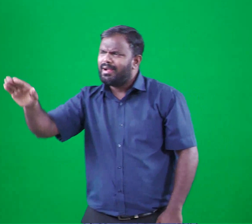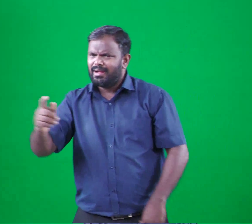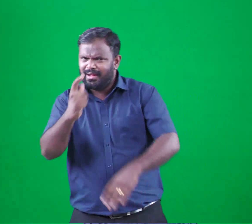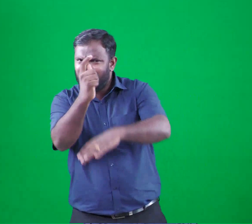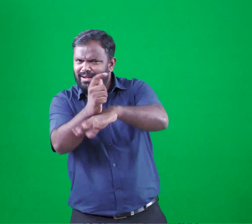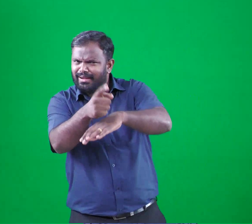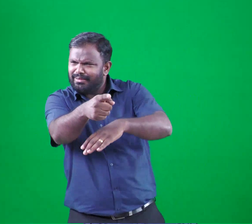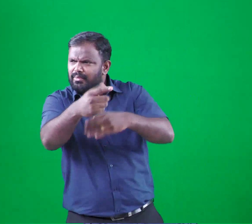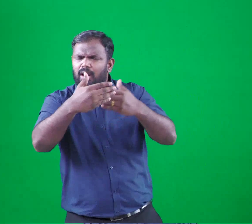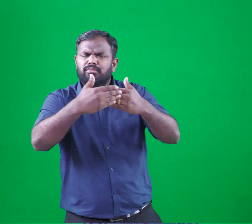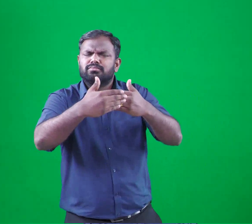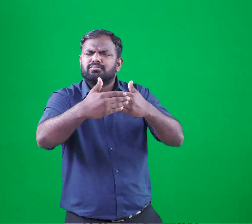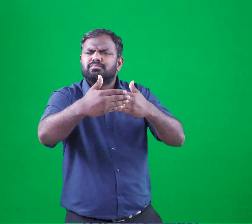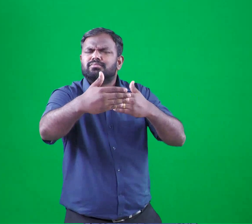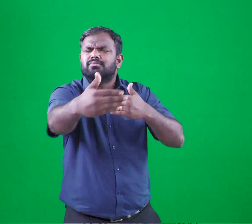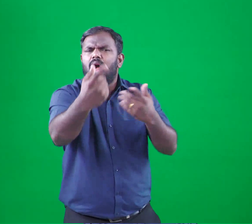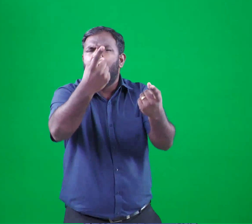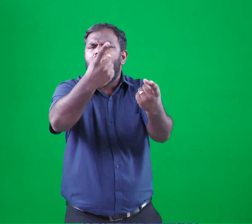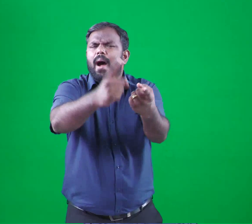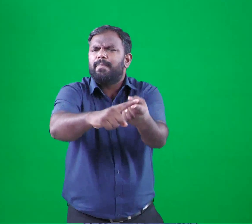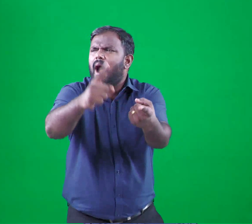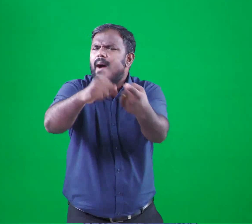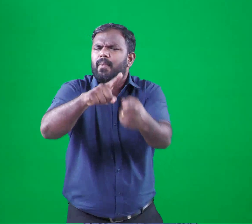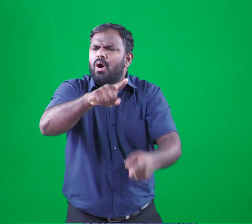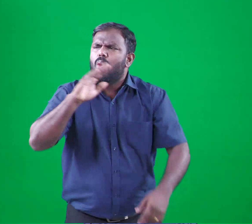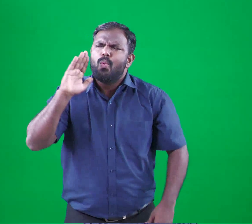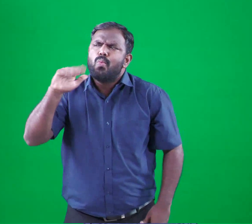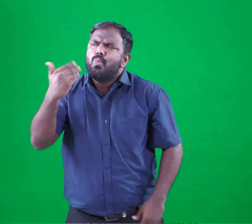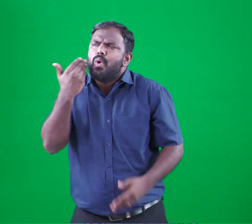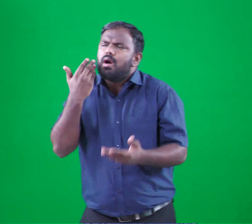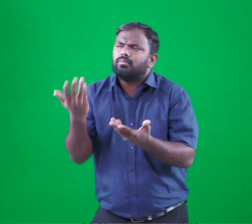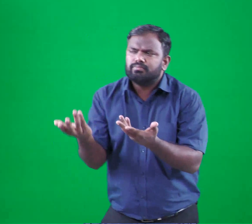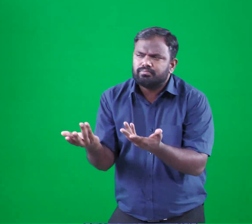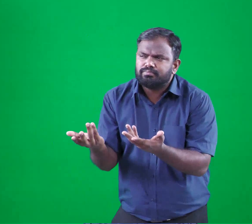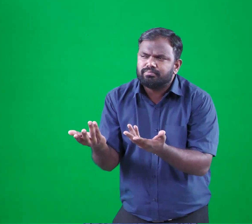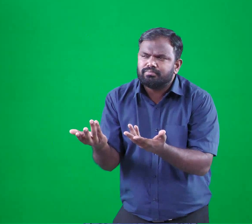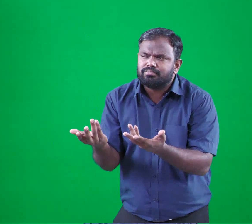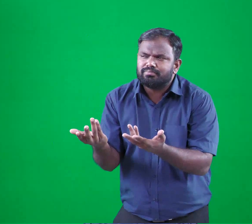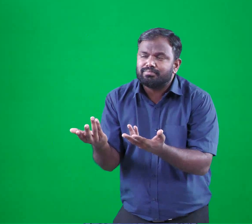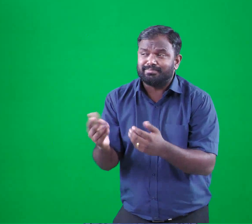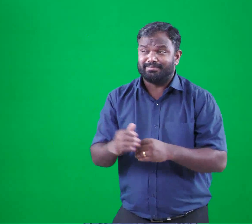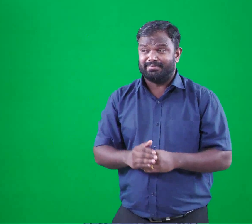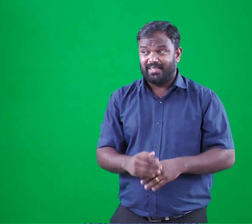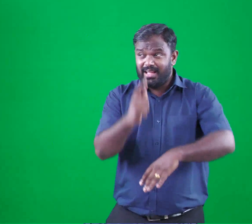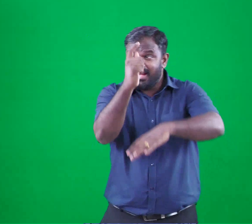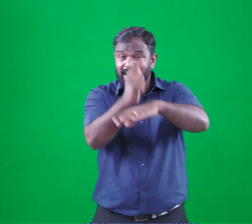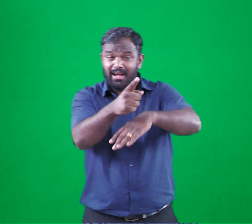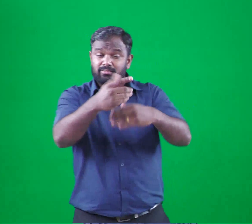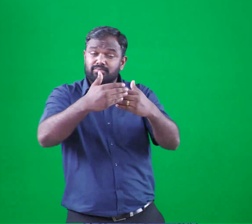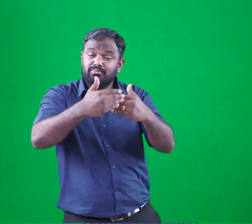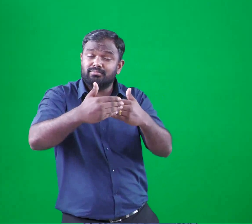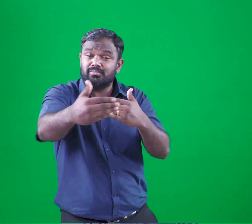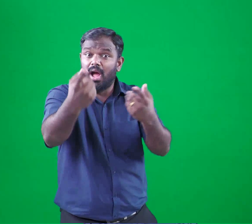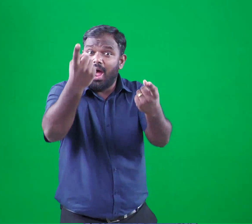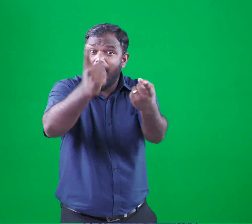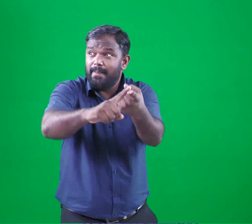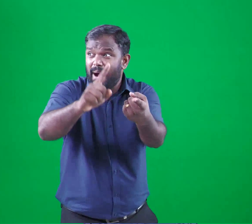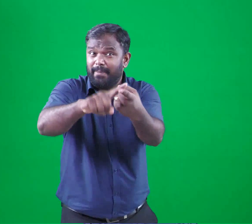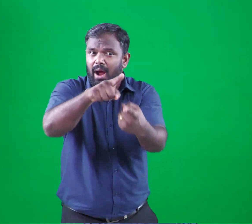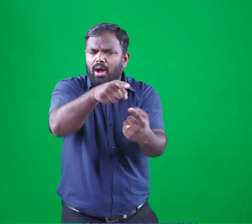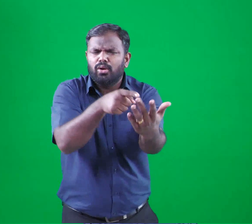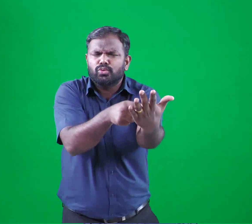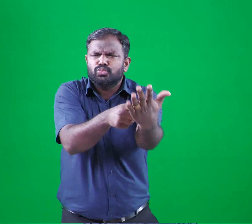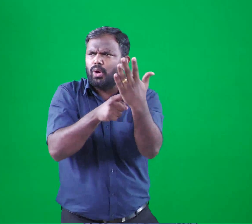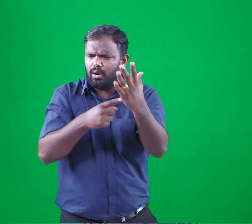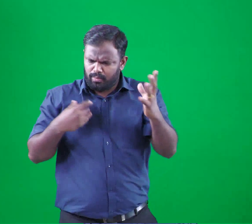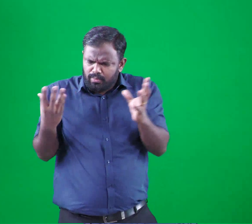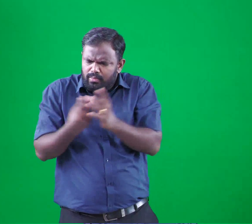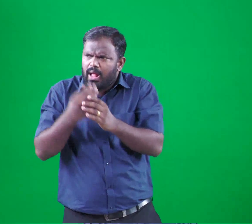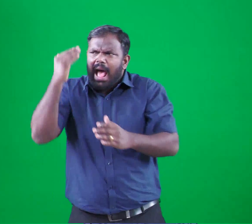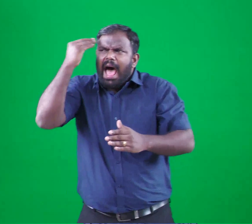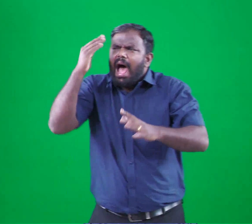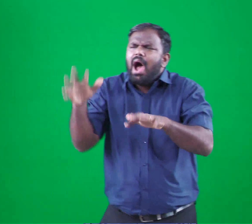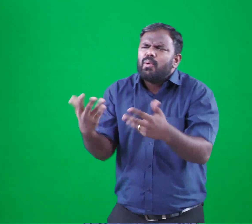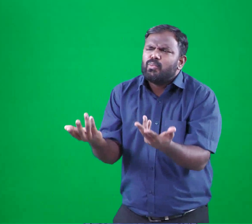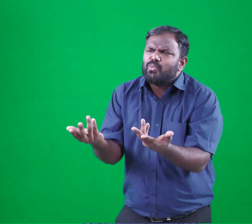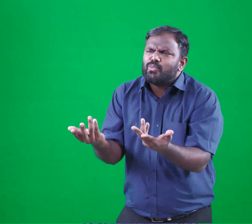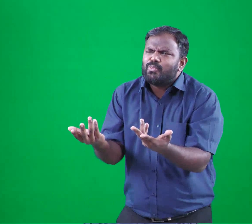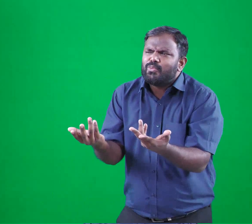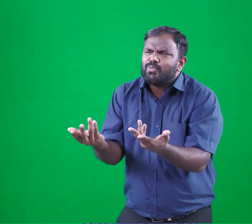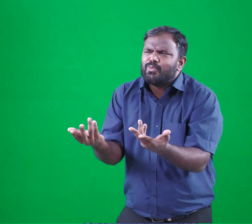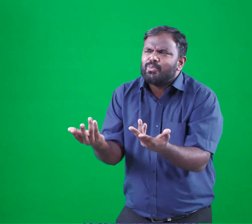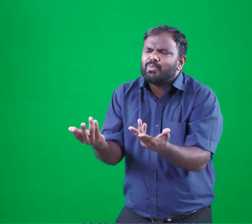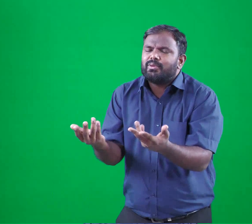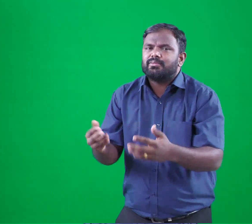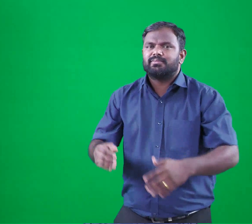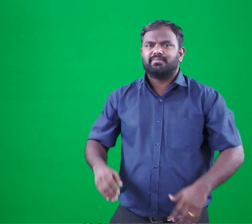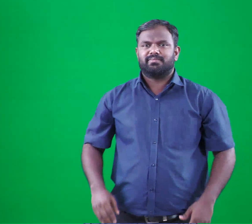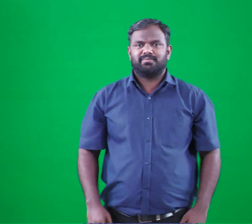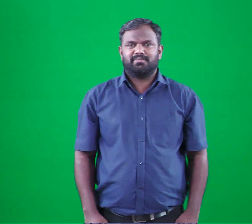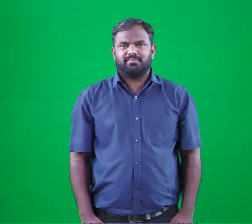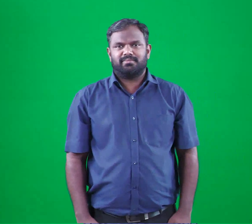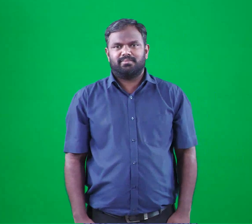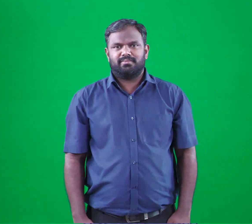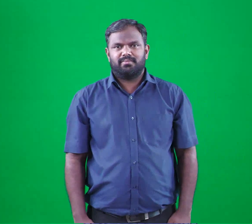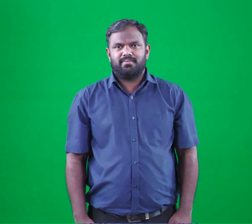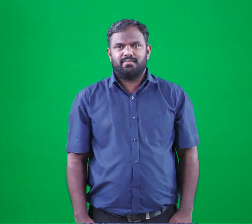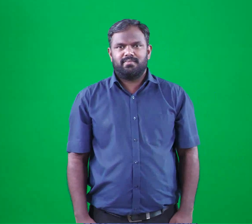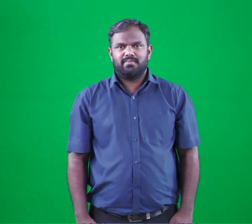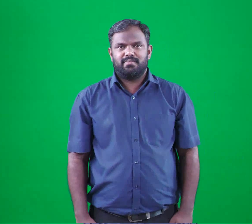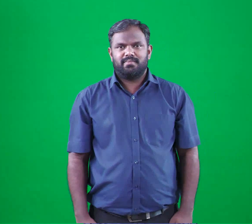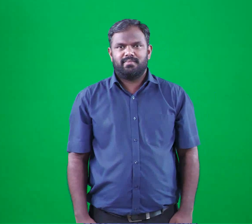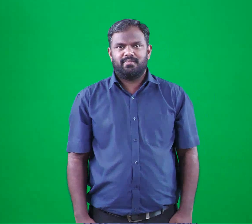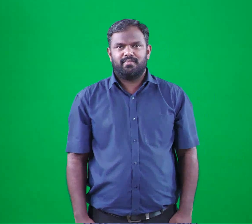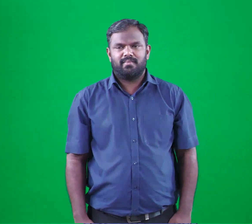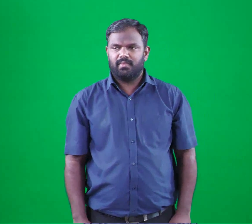And what will be the sign that they are about to be fulfilled?"